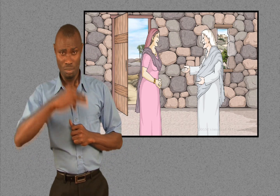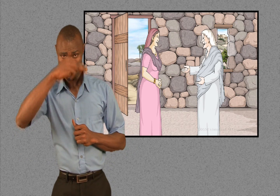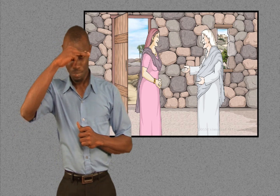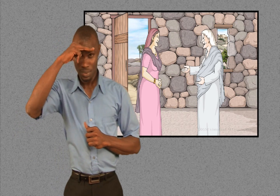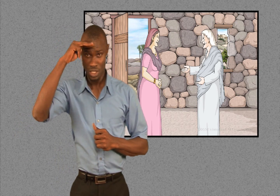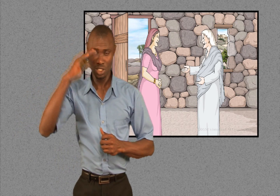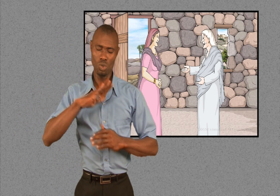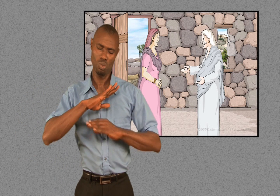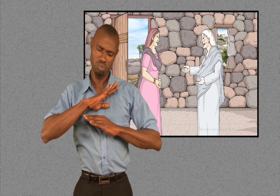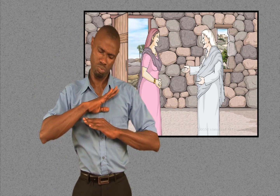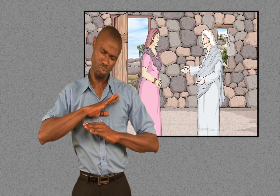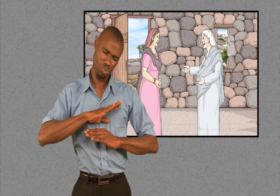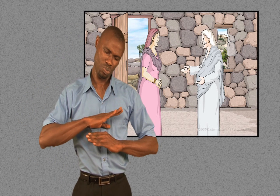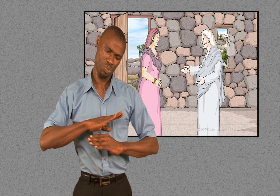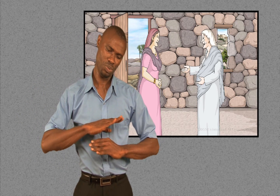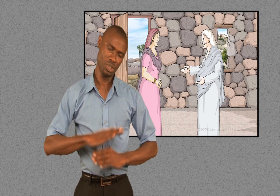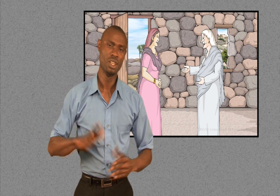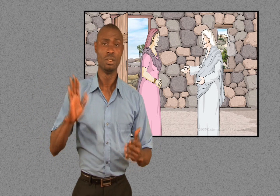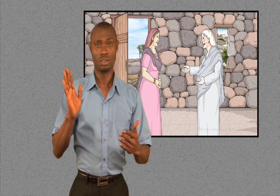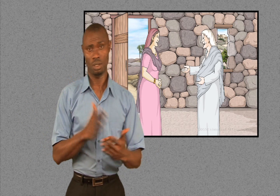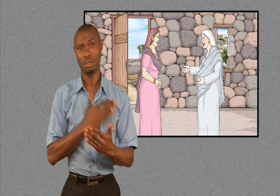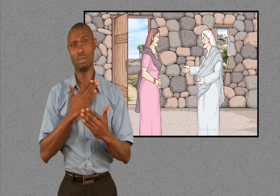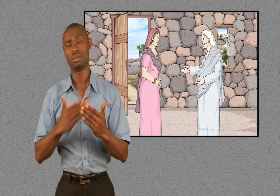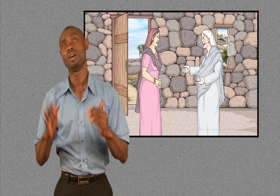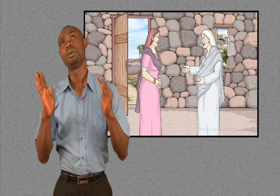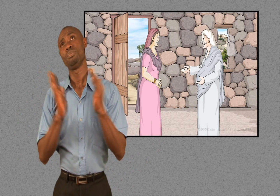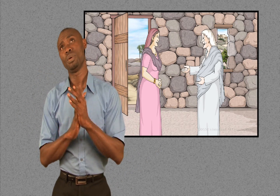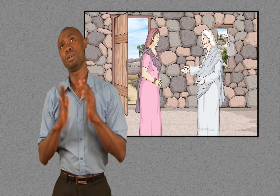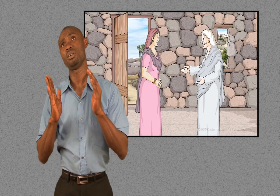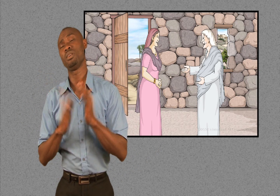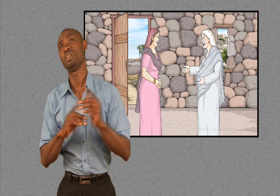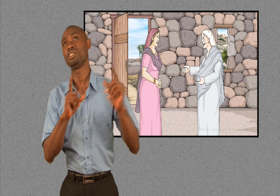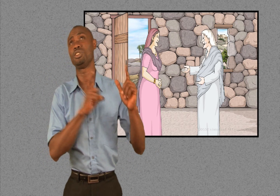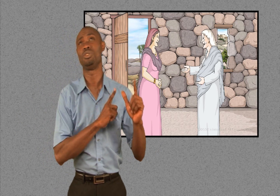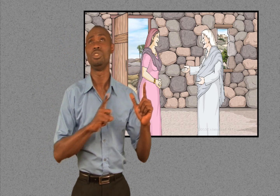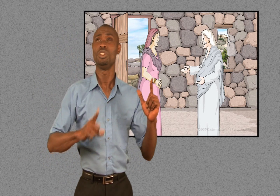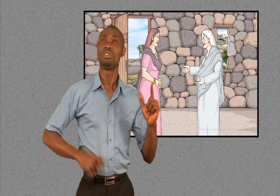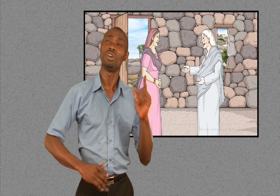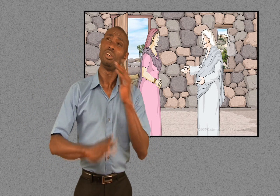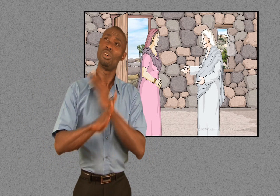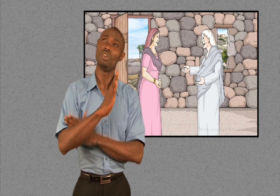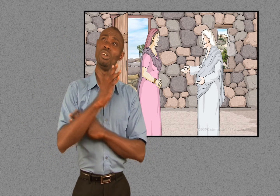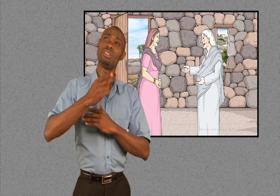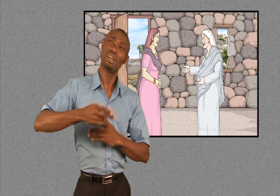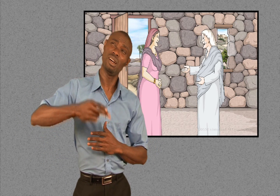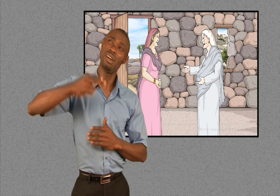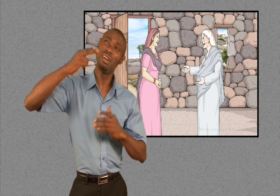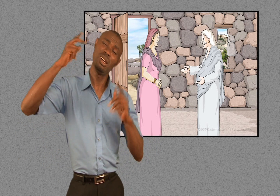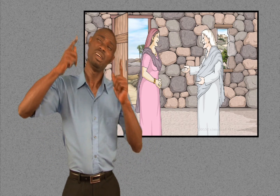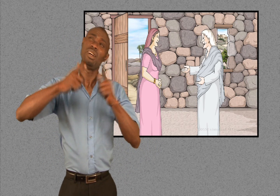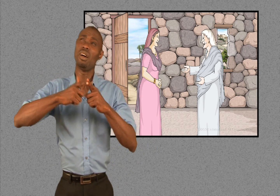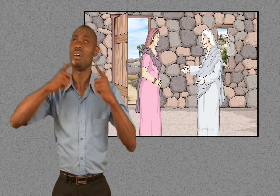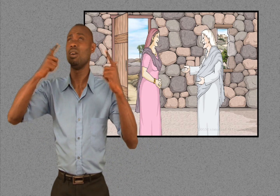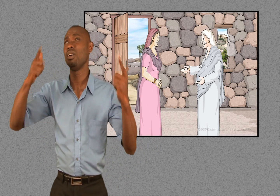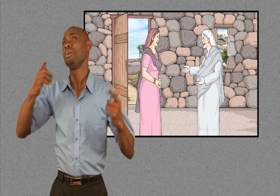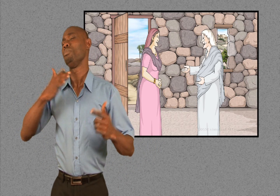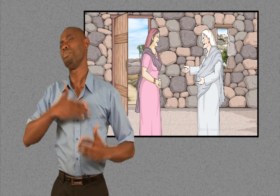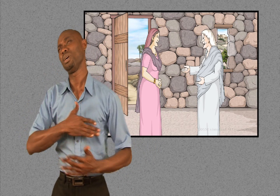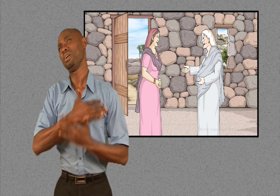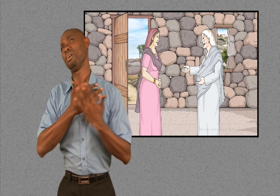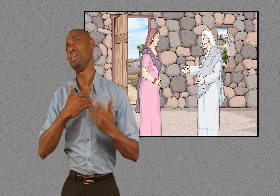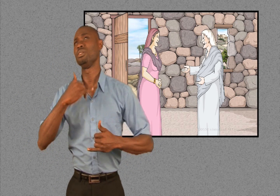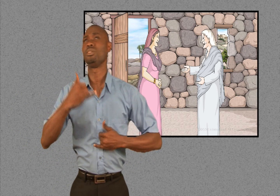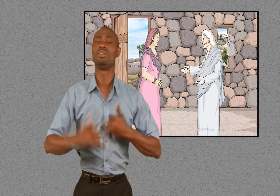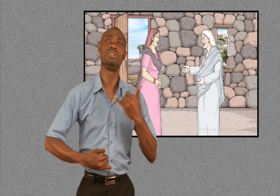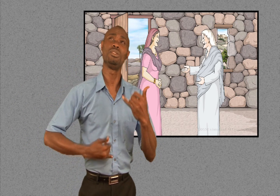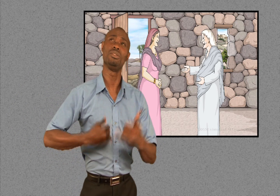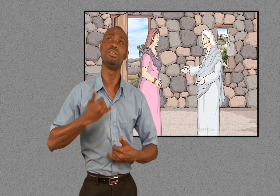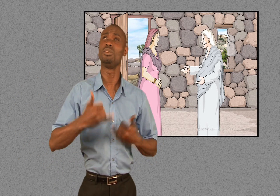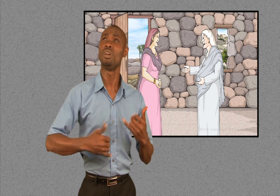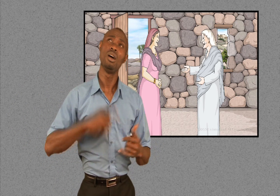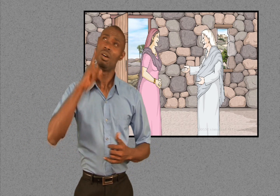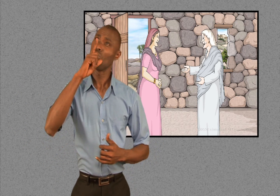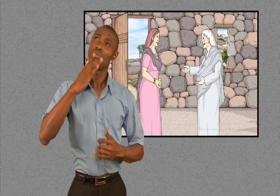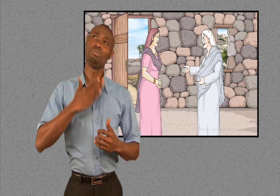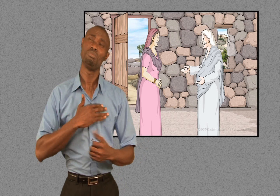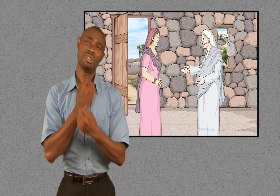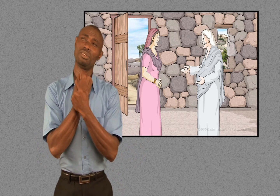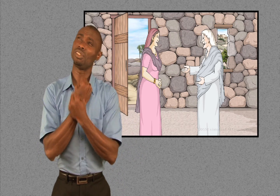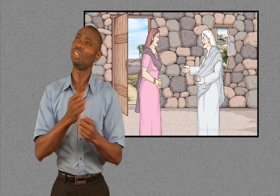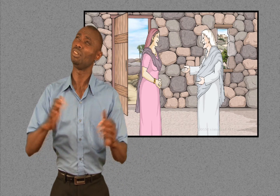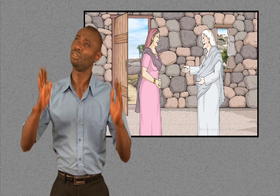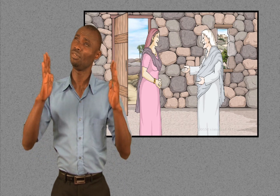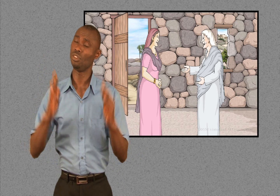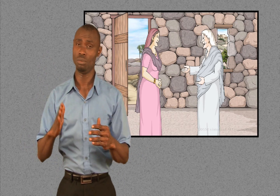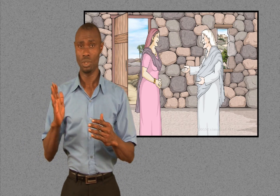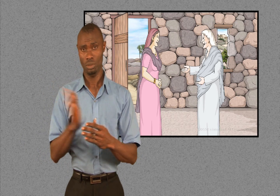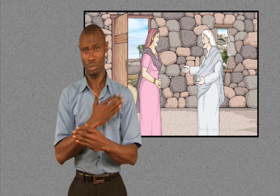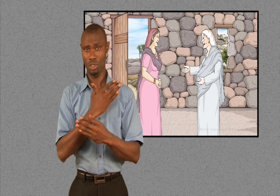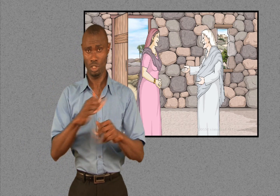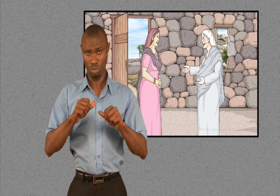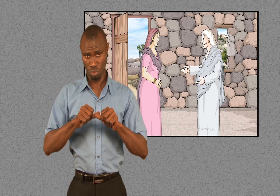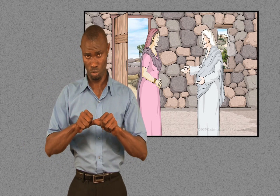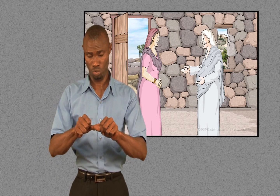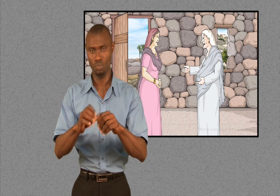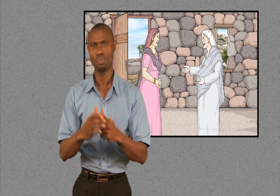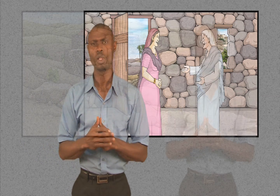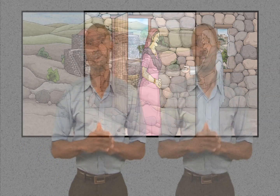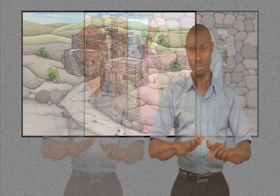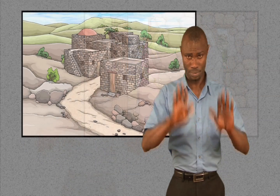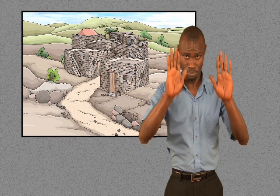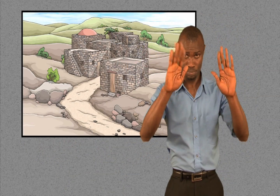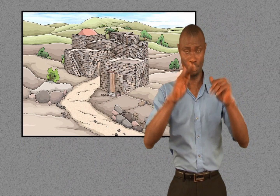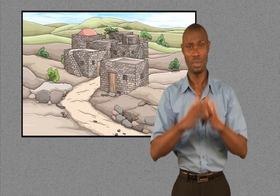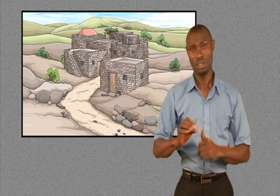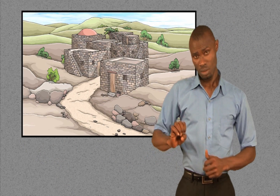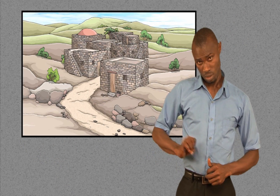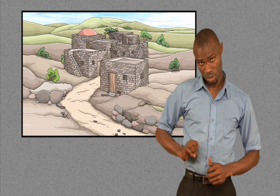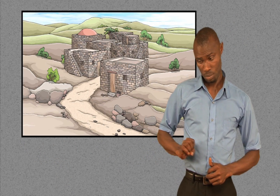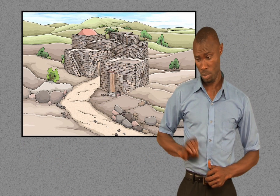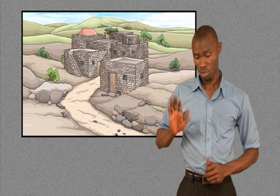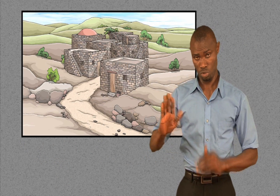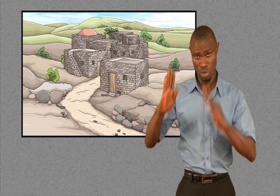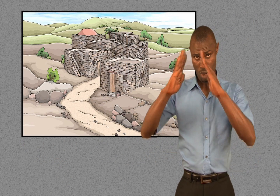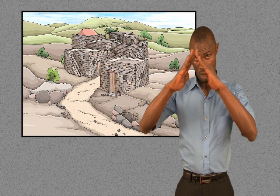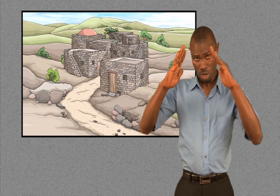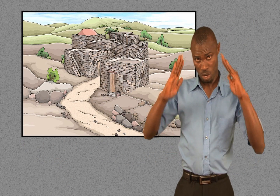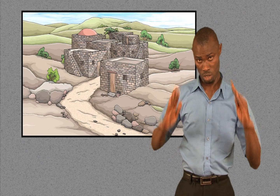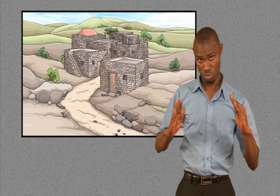He has helped His servant Israel, remembering to be merciful, as He promised to our fathers, to Abraham and his descendants forever.”